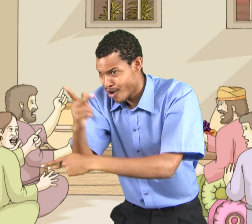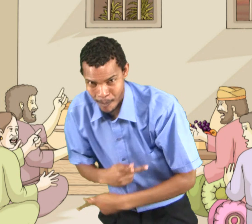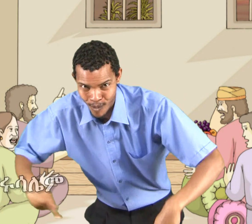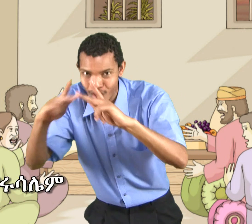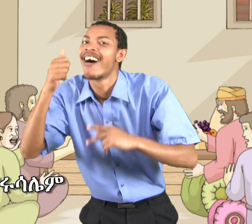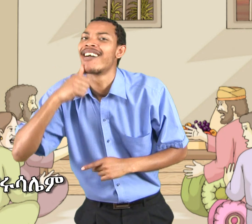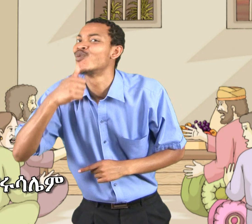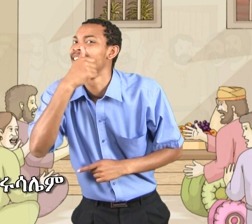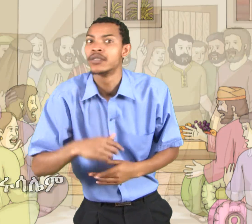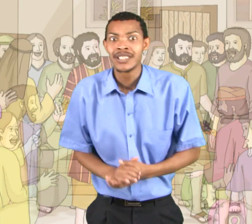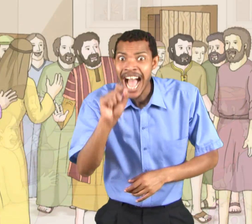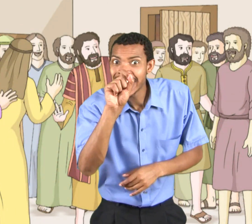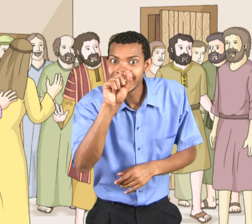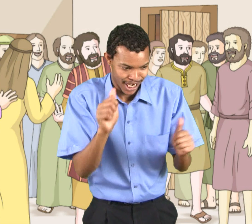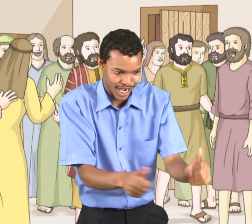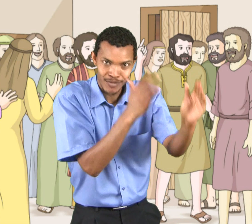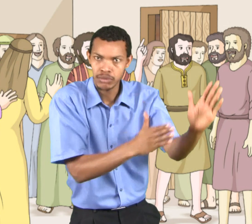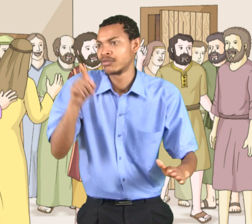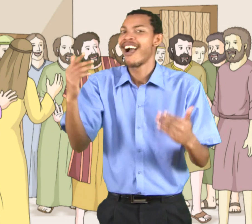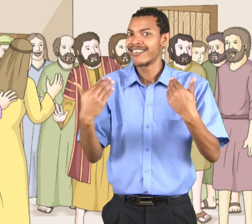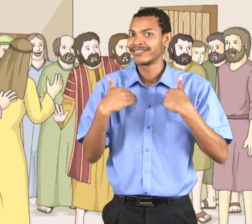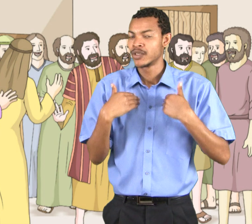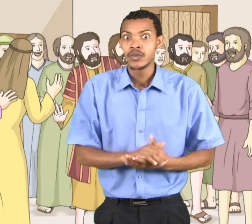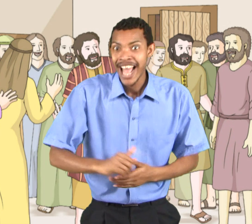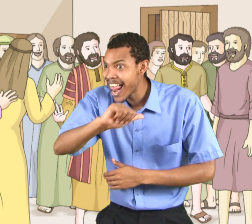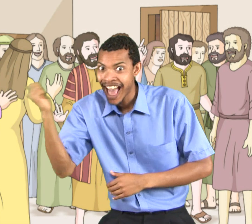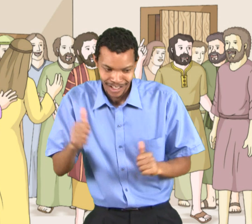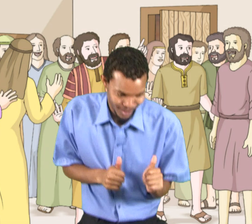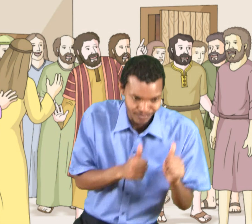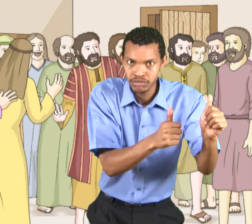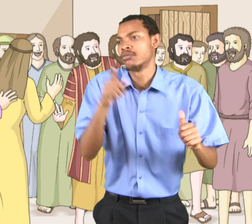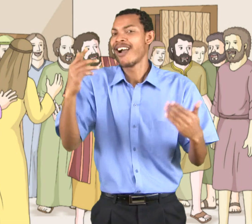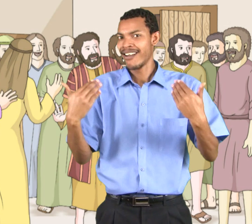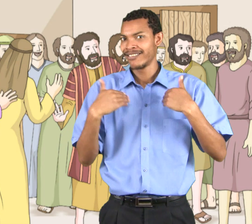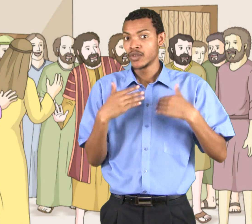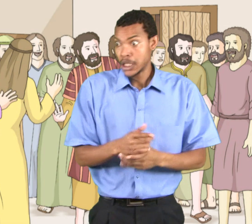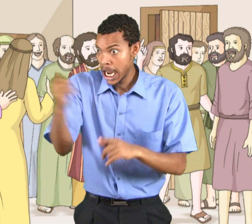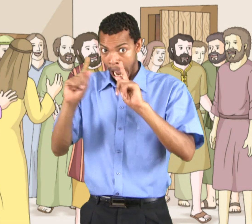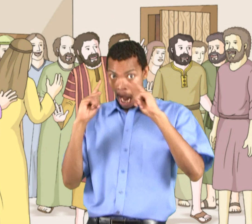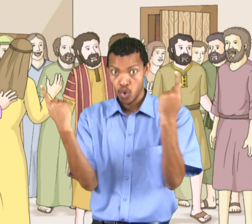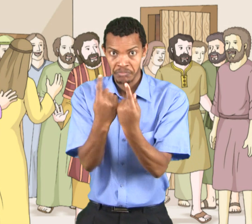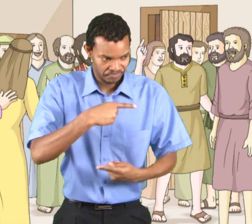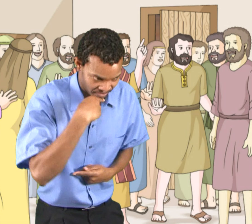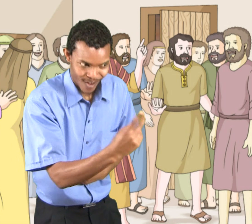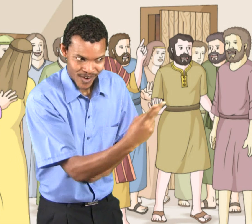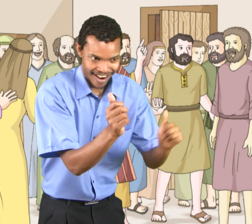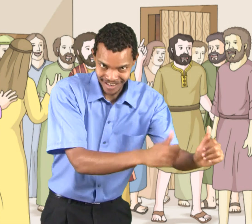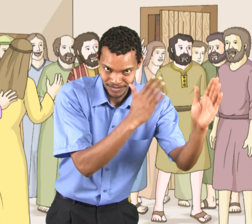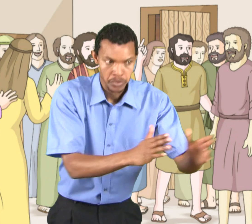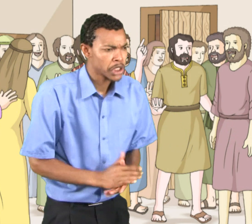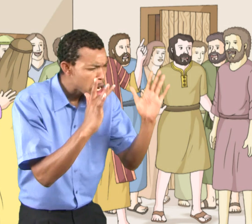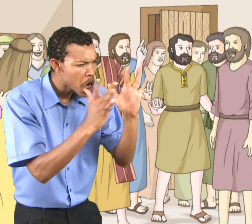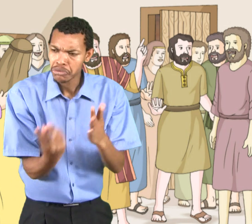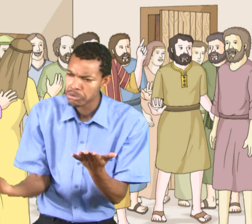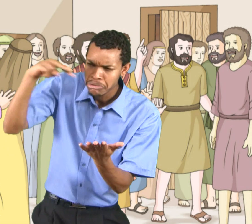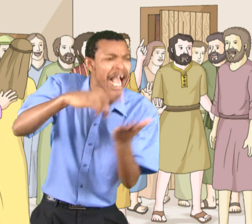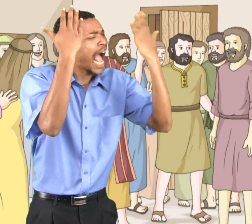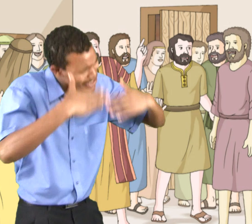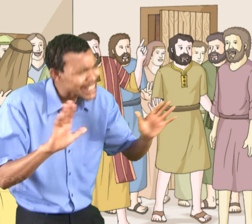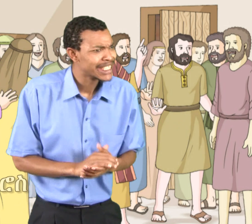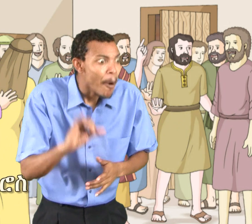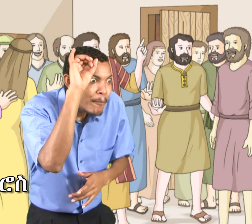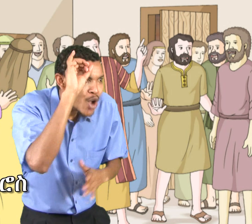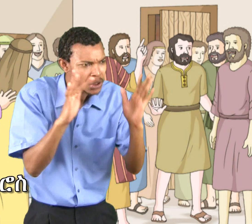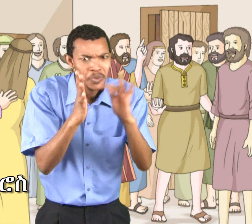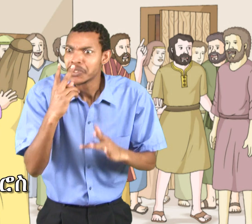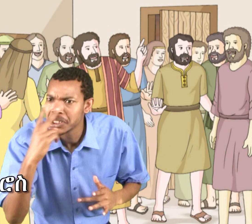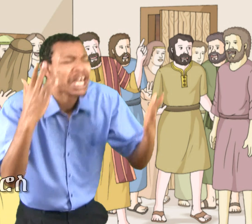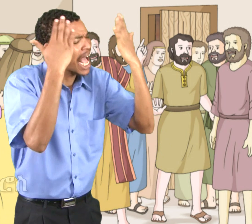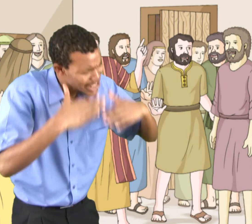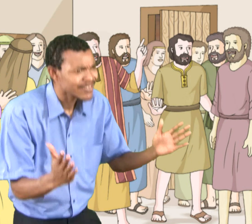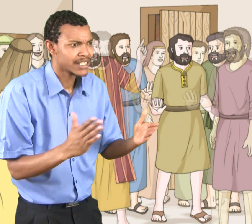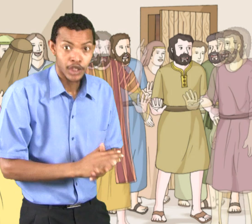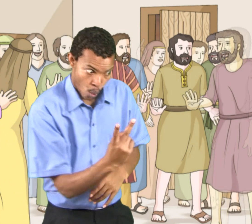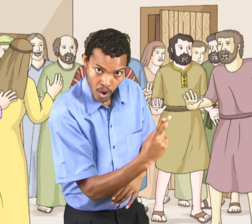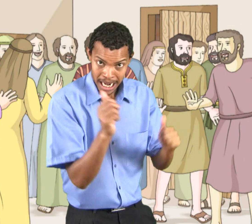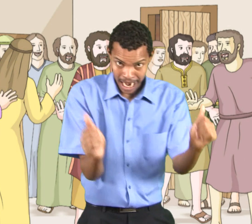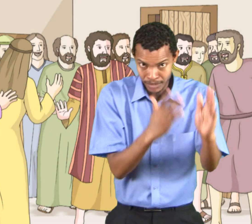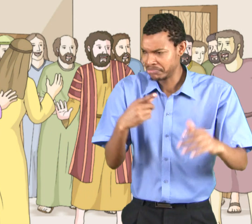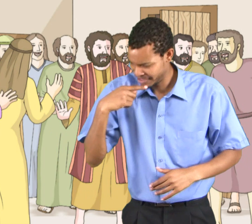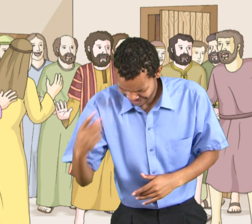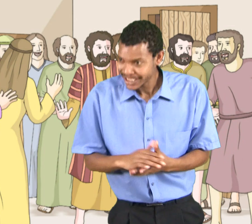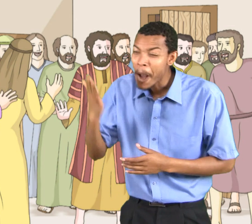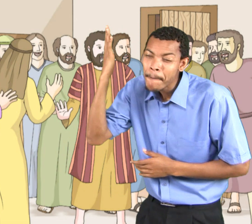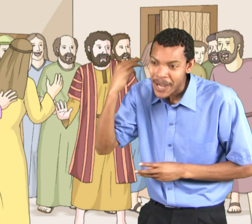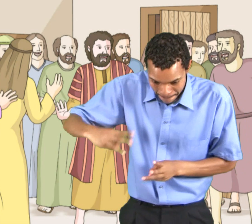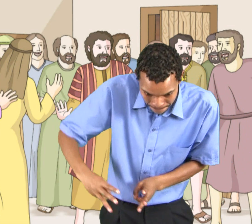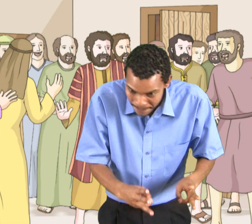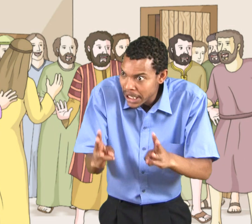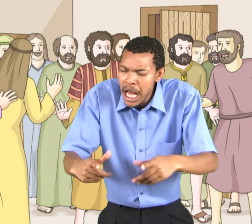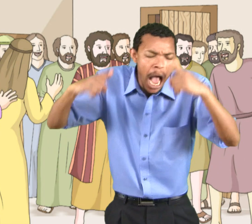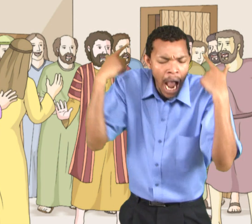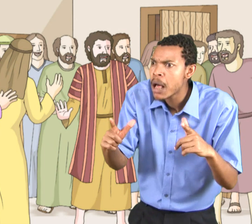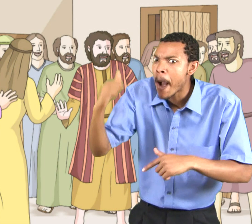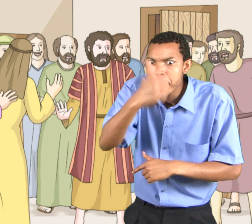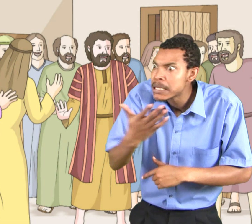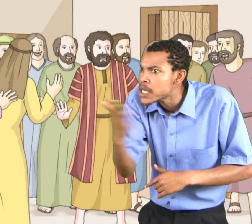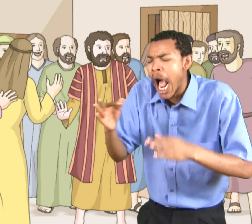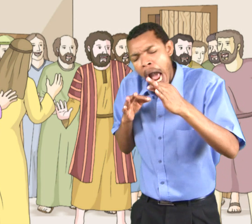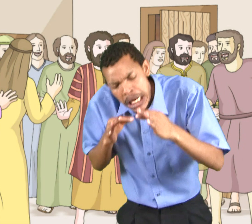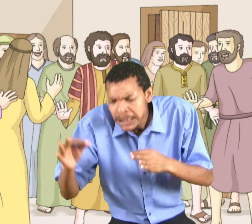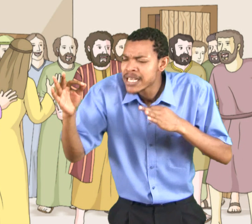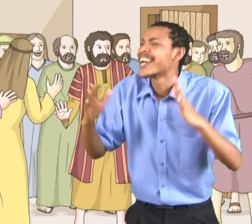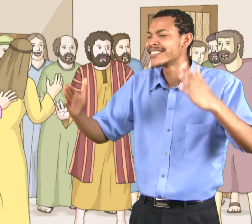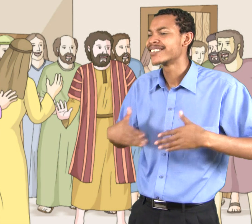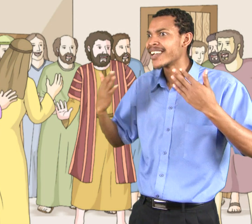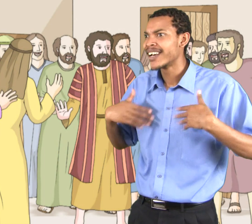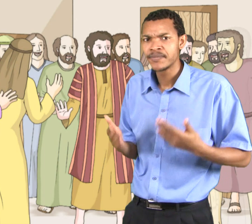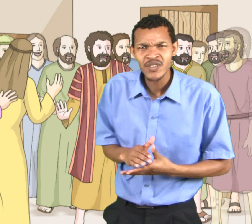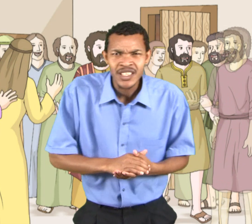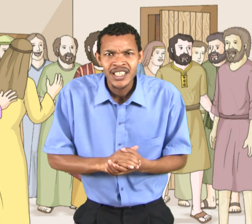There they found the Eleven and those with them, gathered together and saying, “The Lord has indeed risen and has appeared to Simon!”